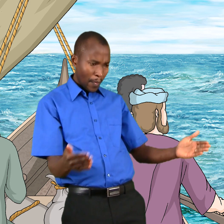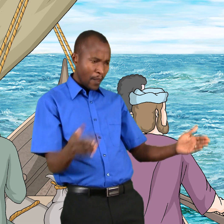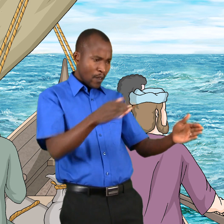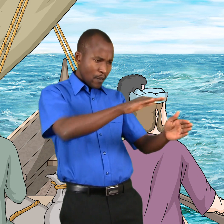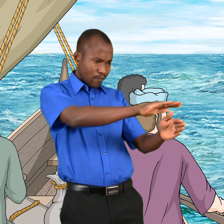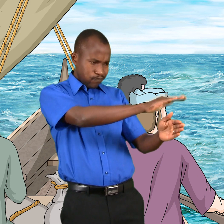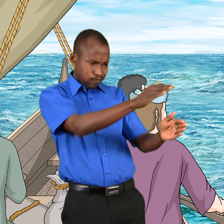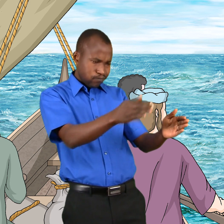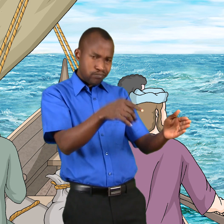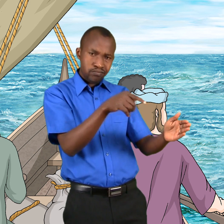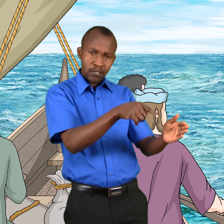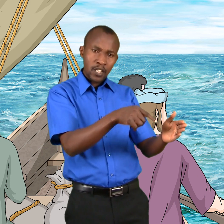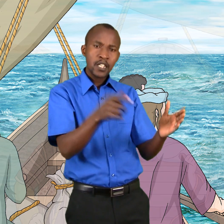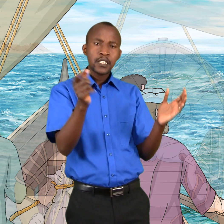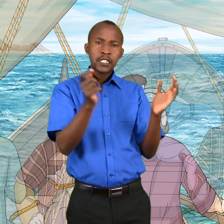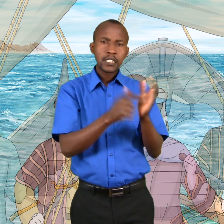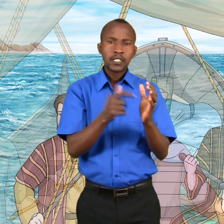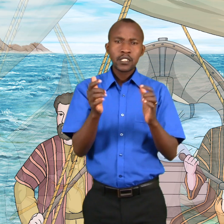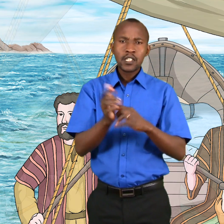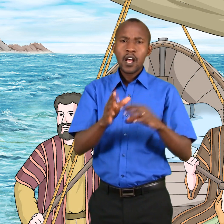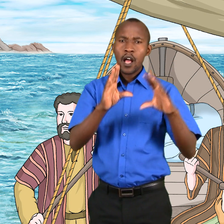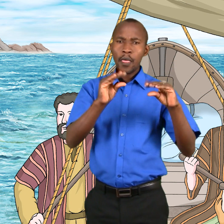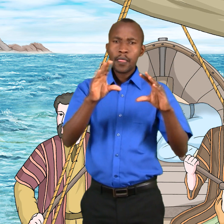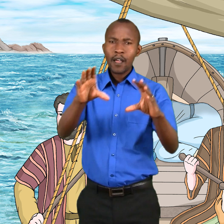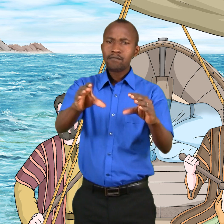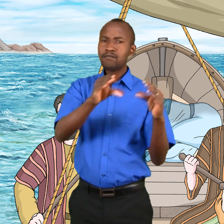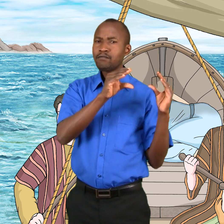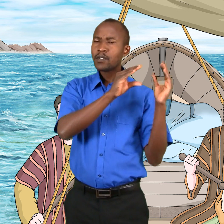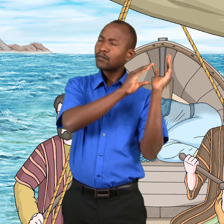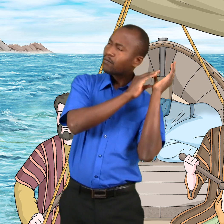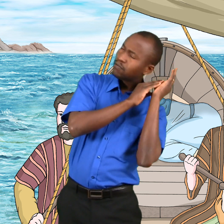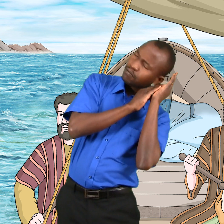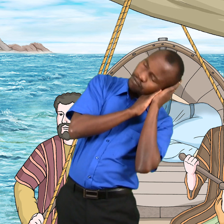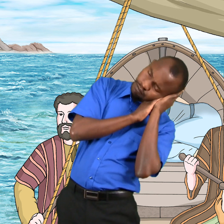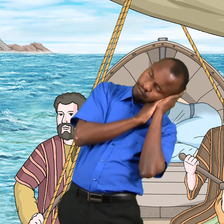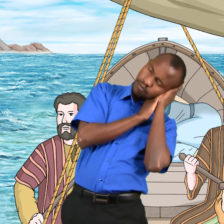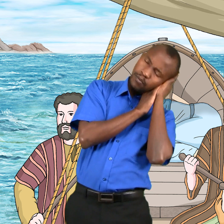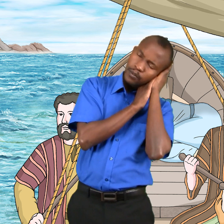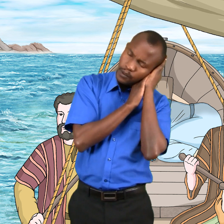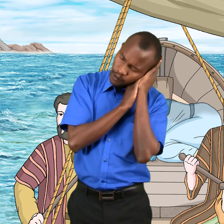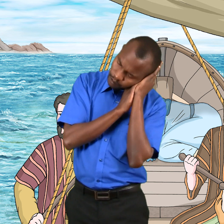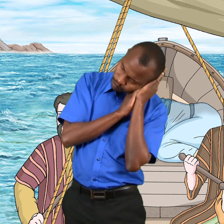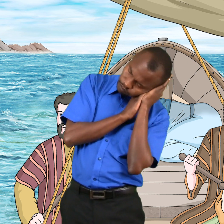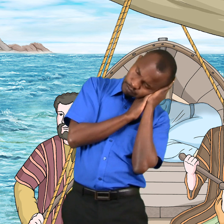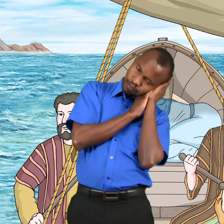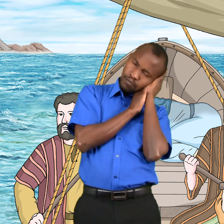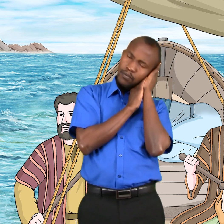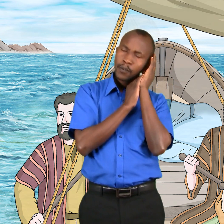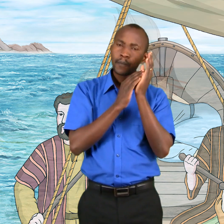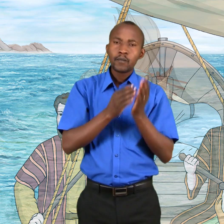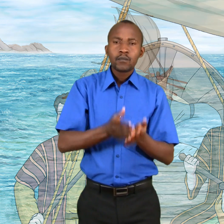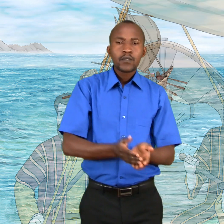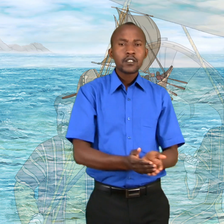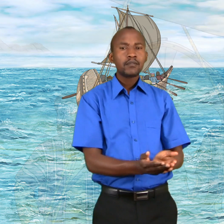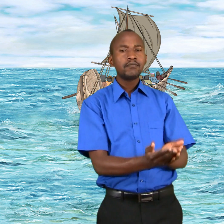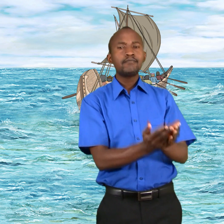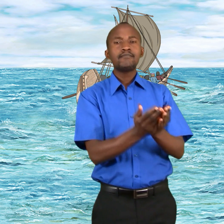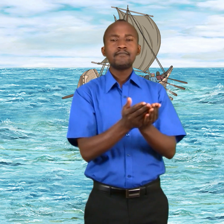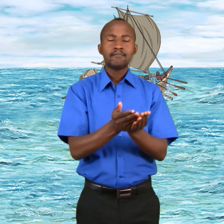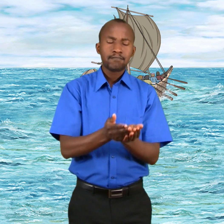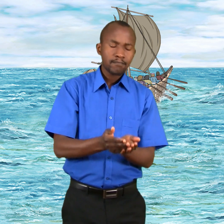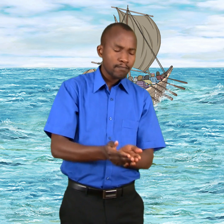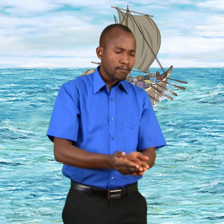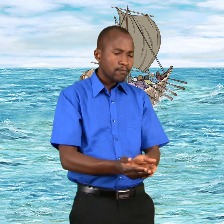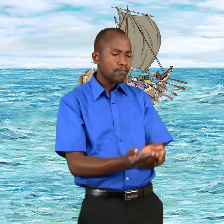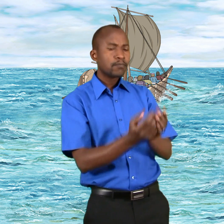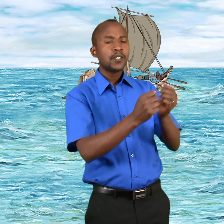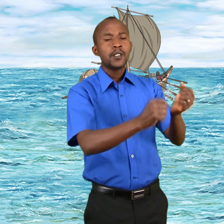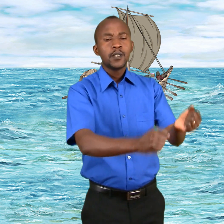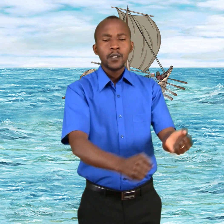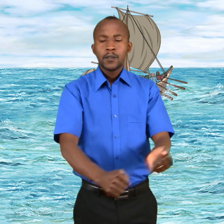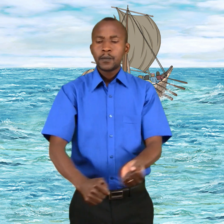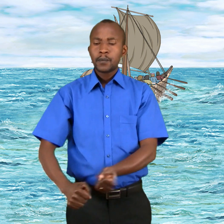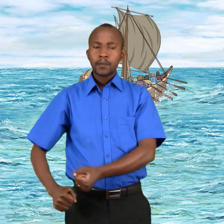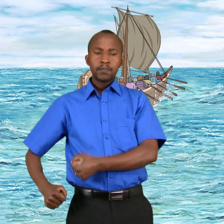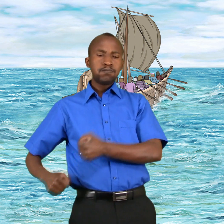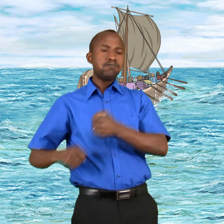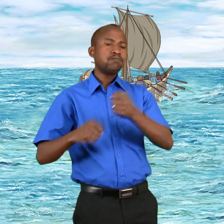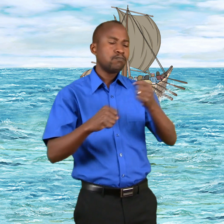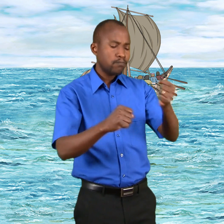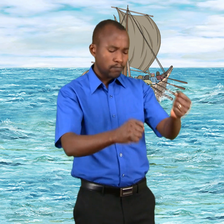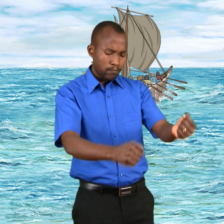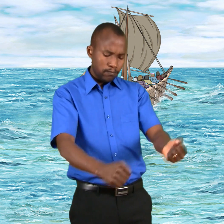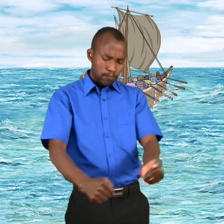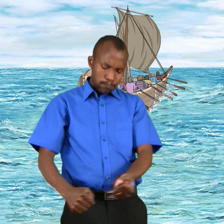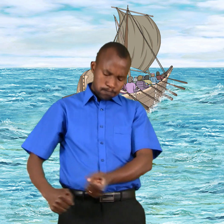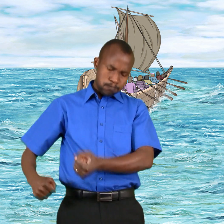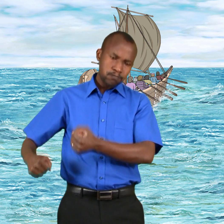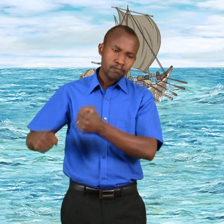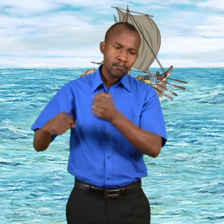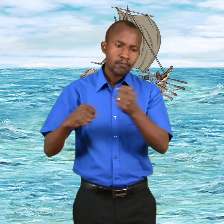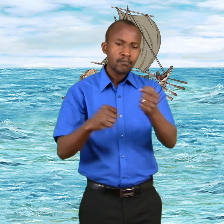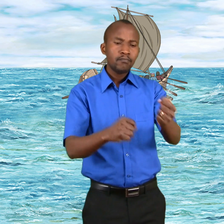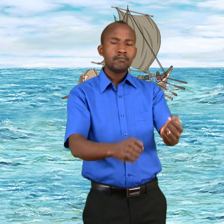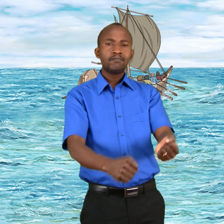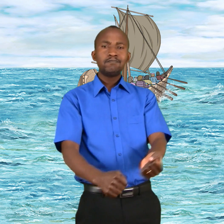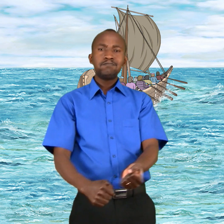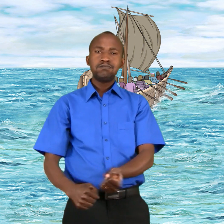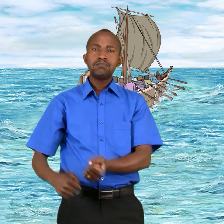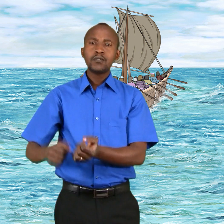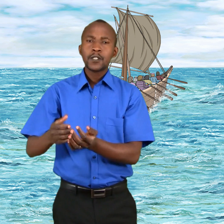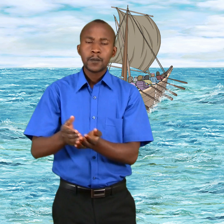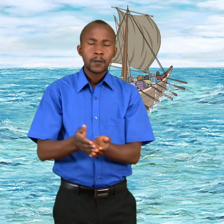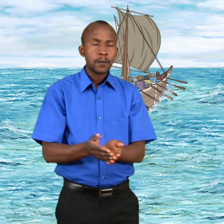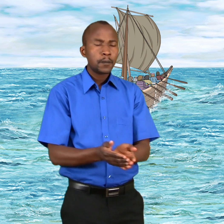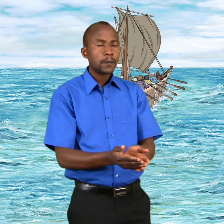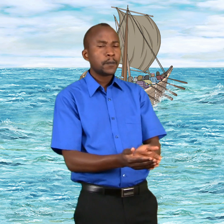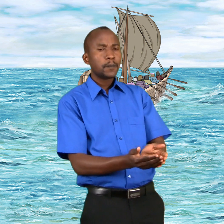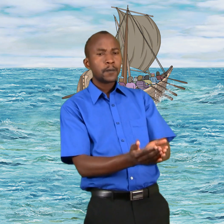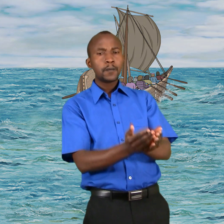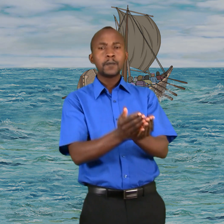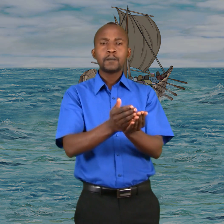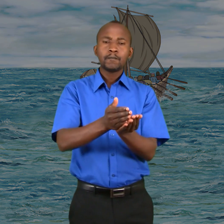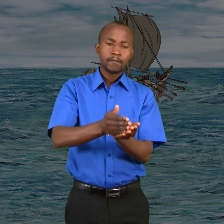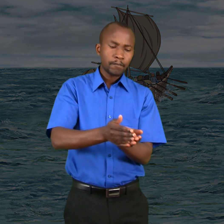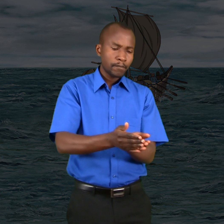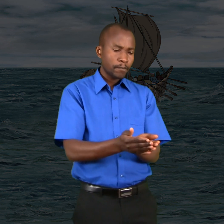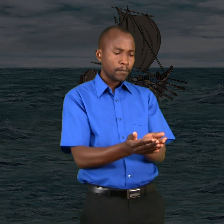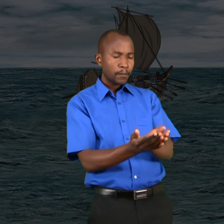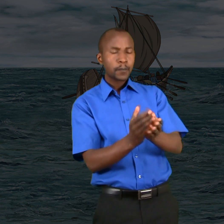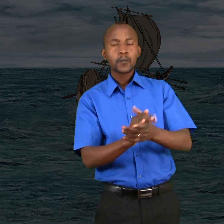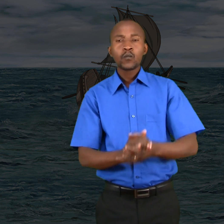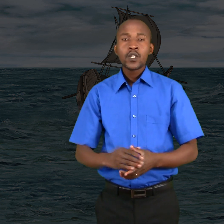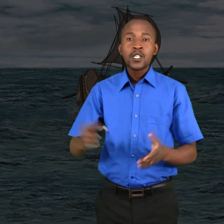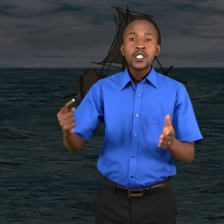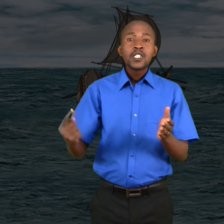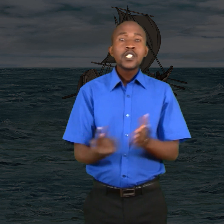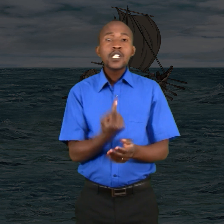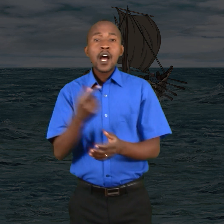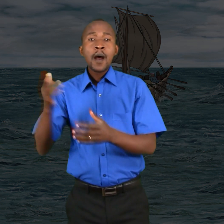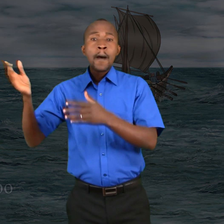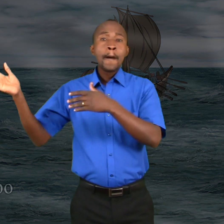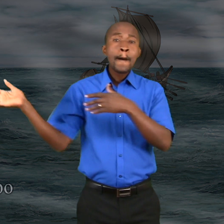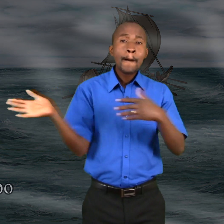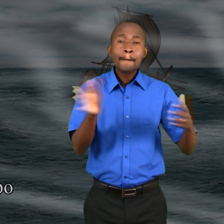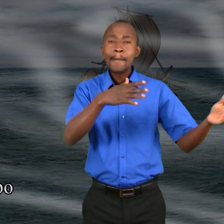And there were other boats with Him.